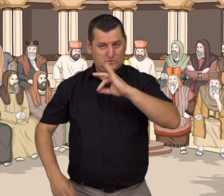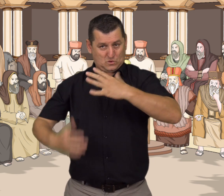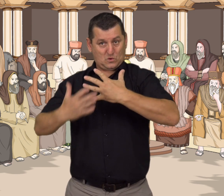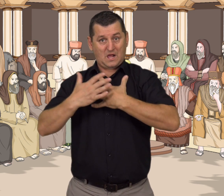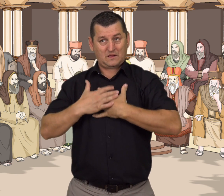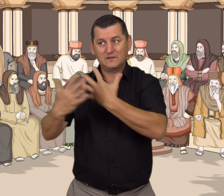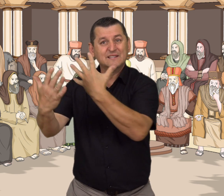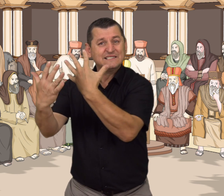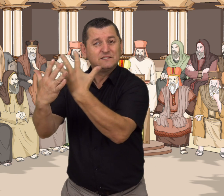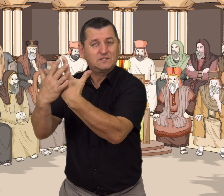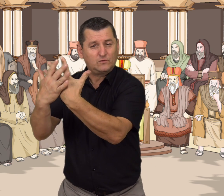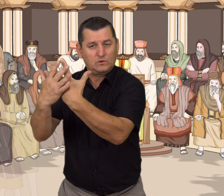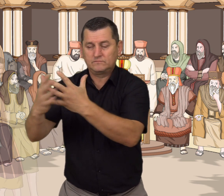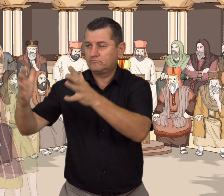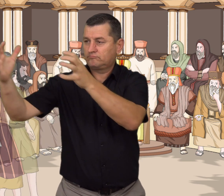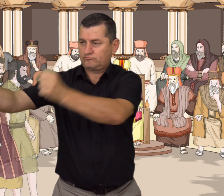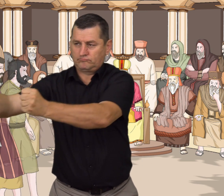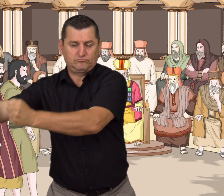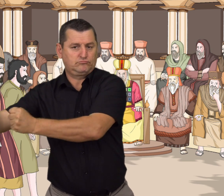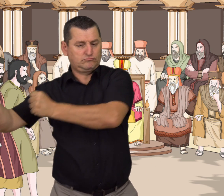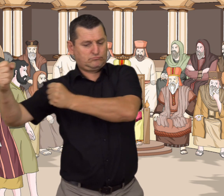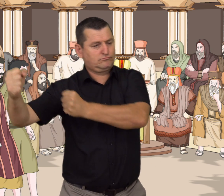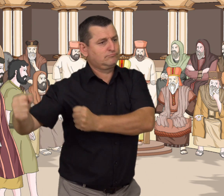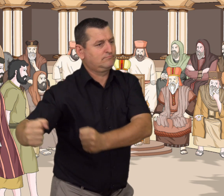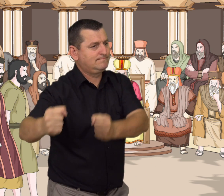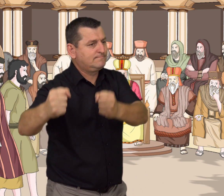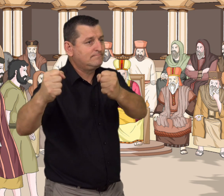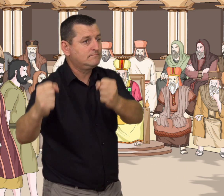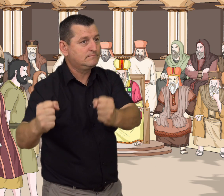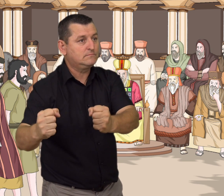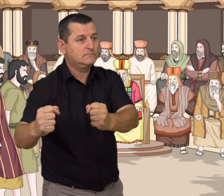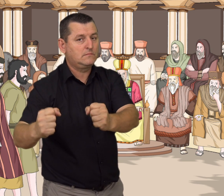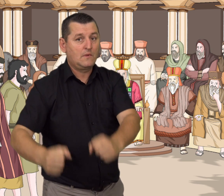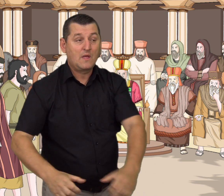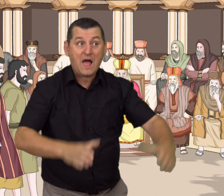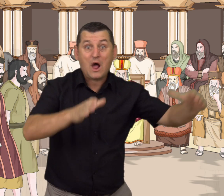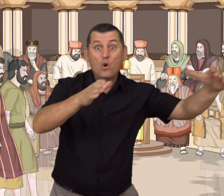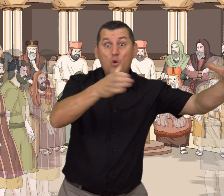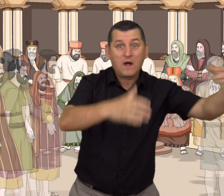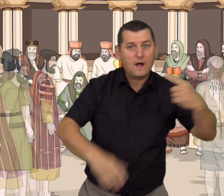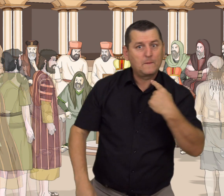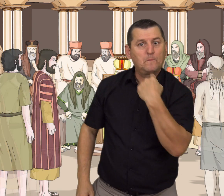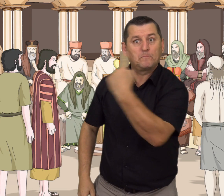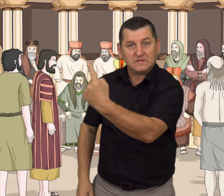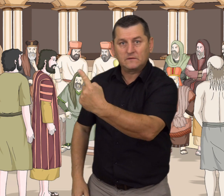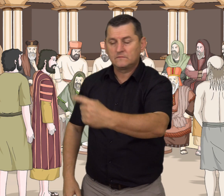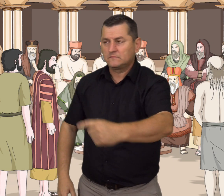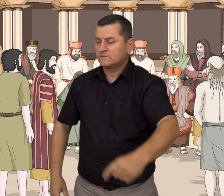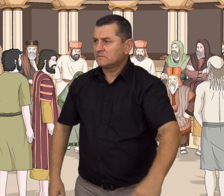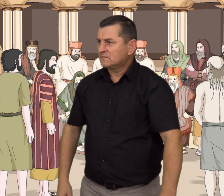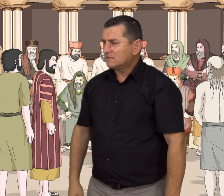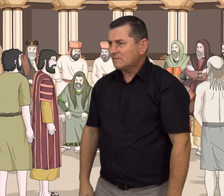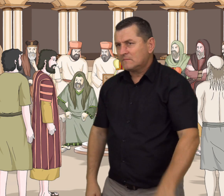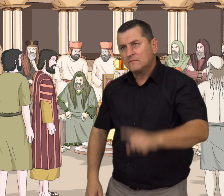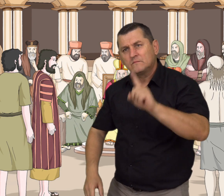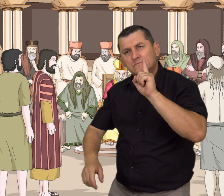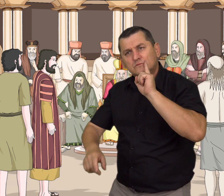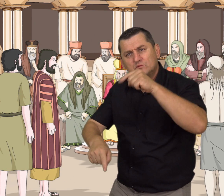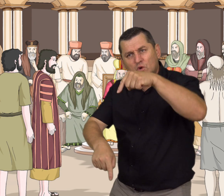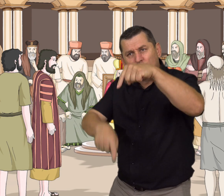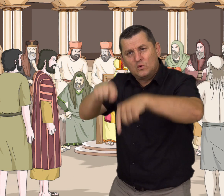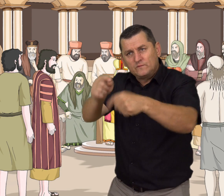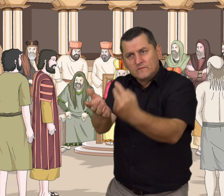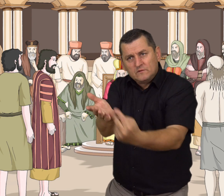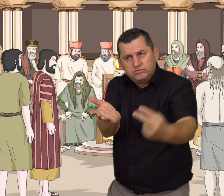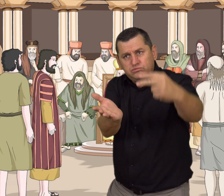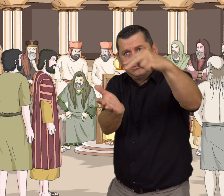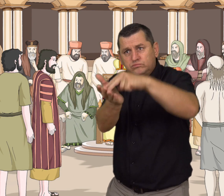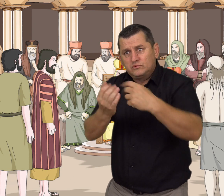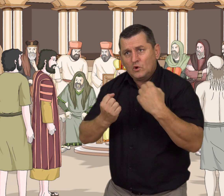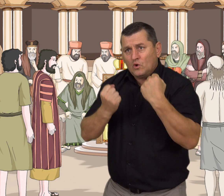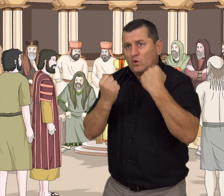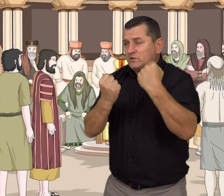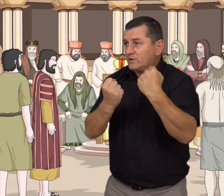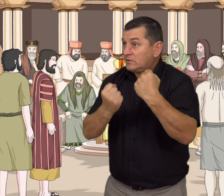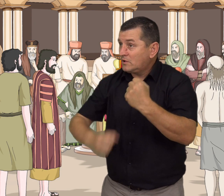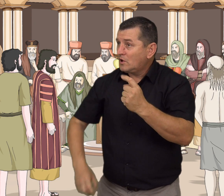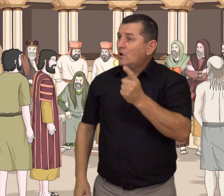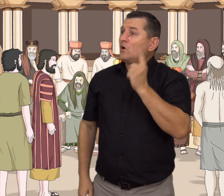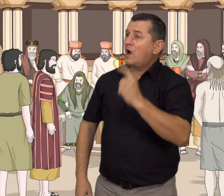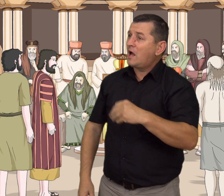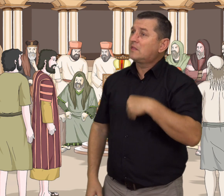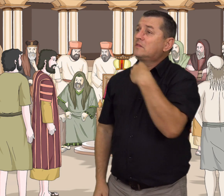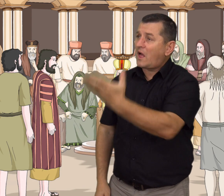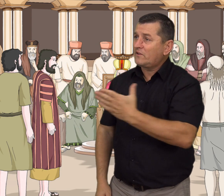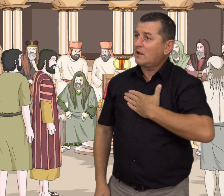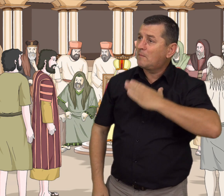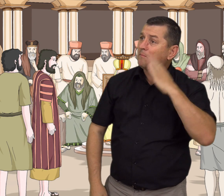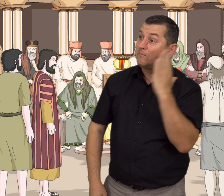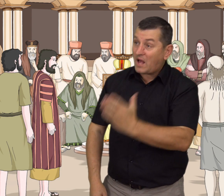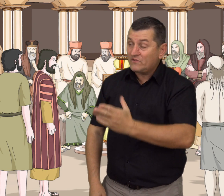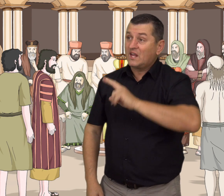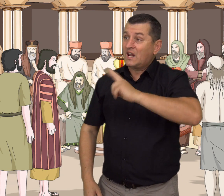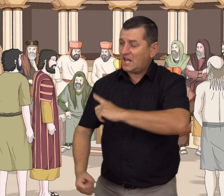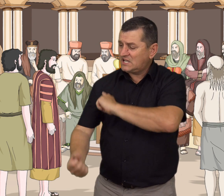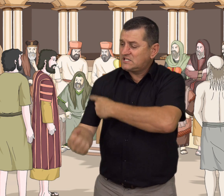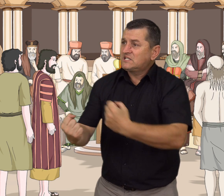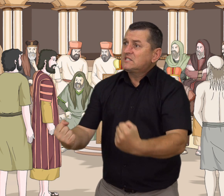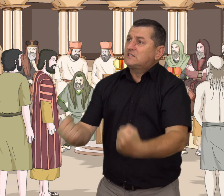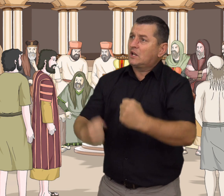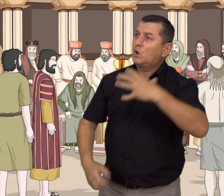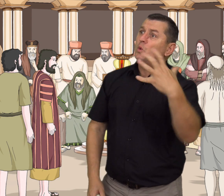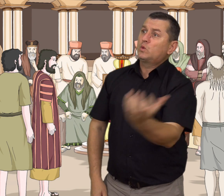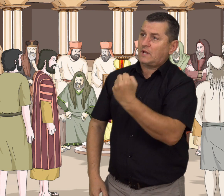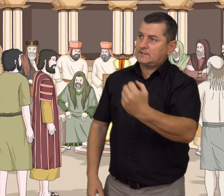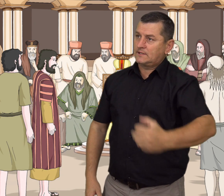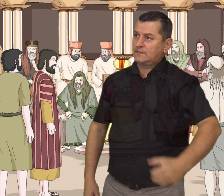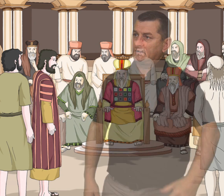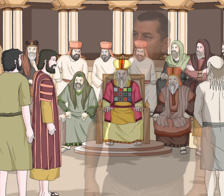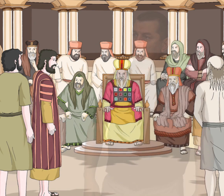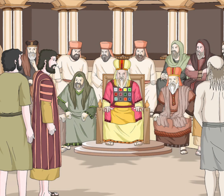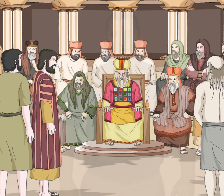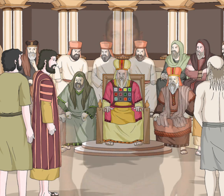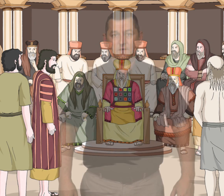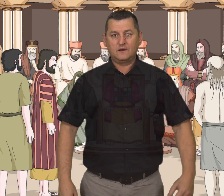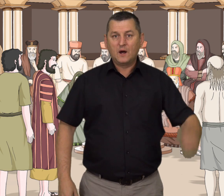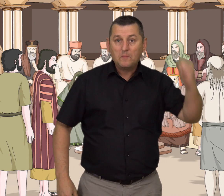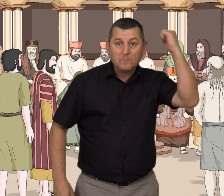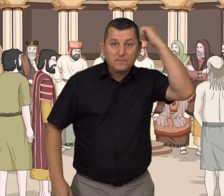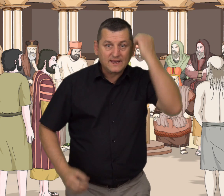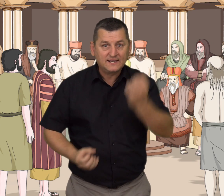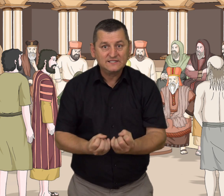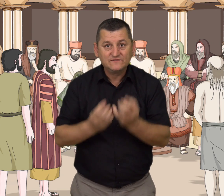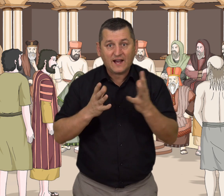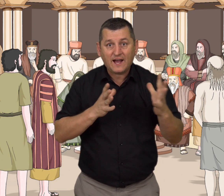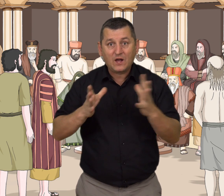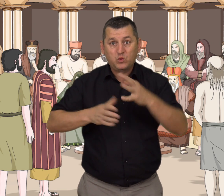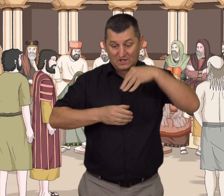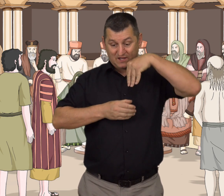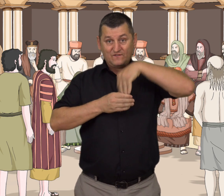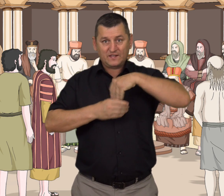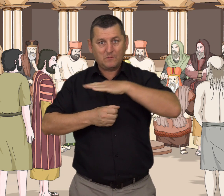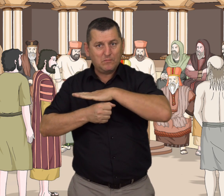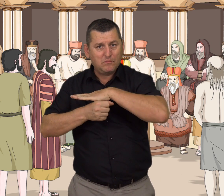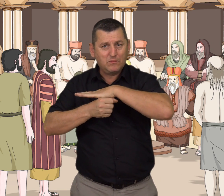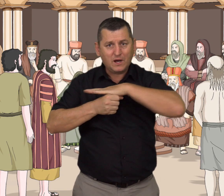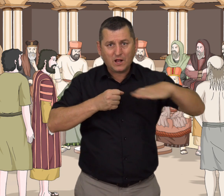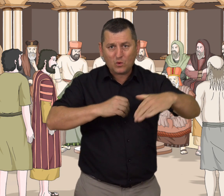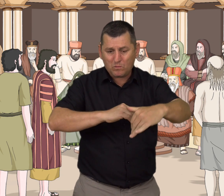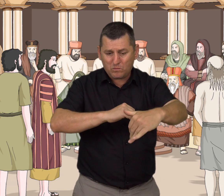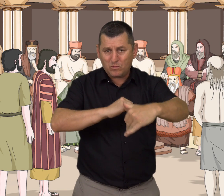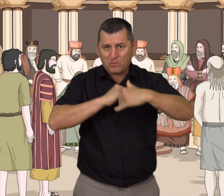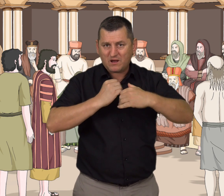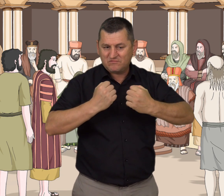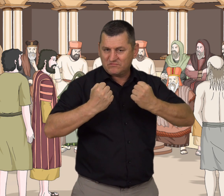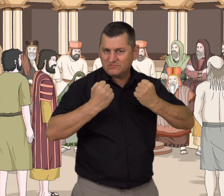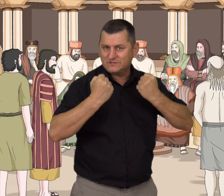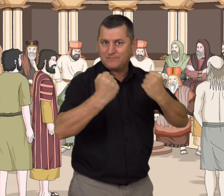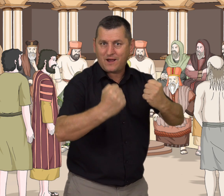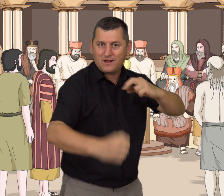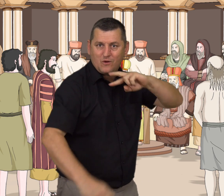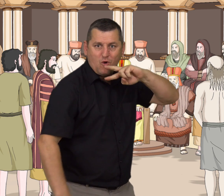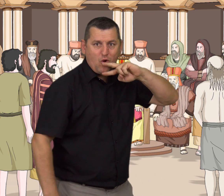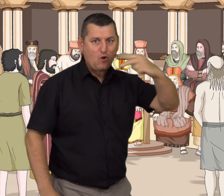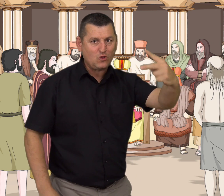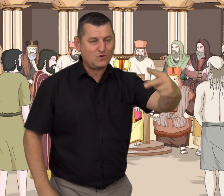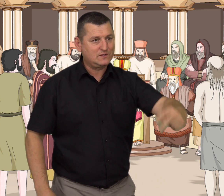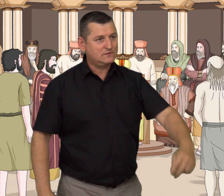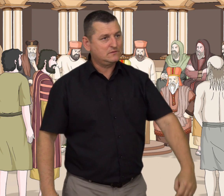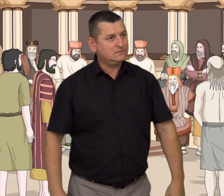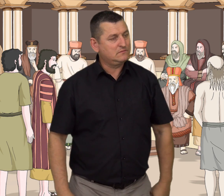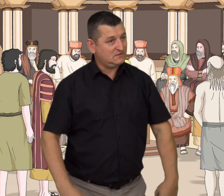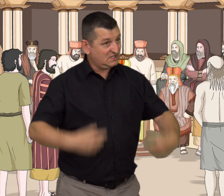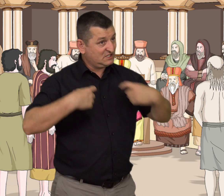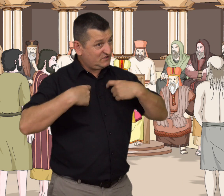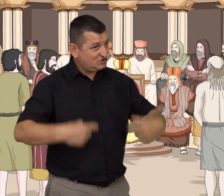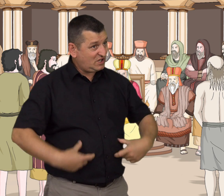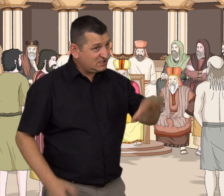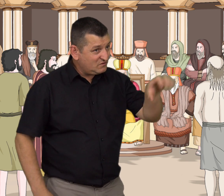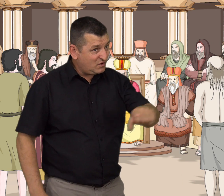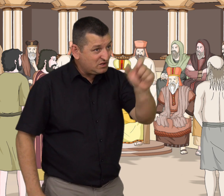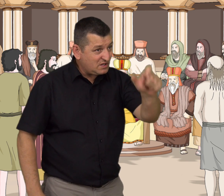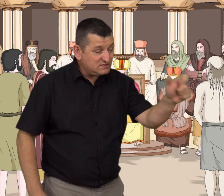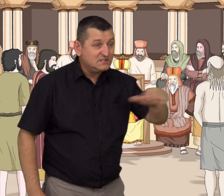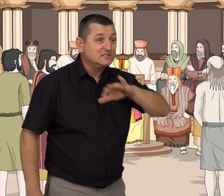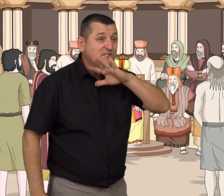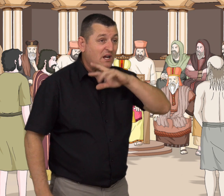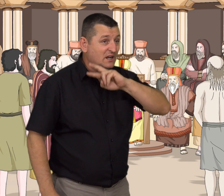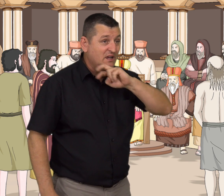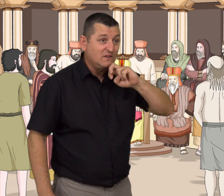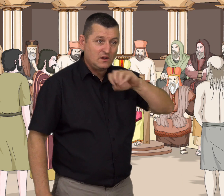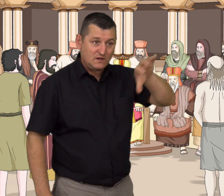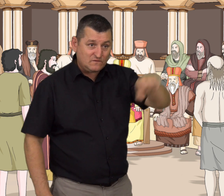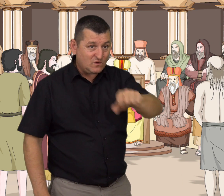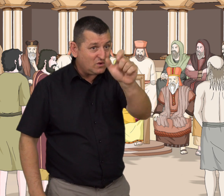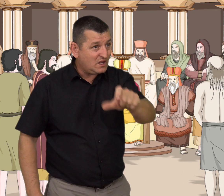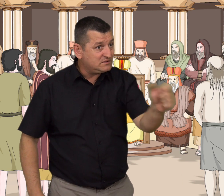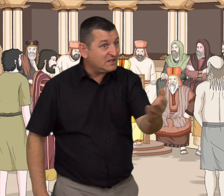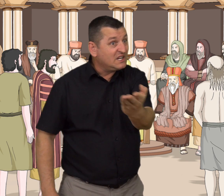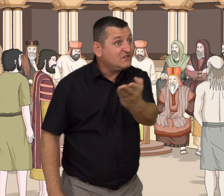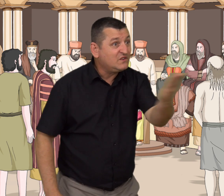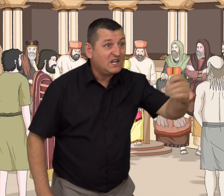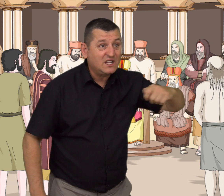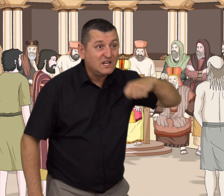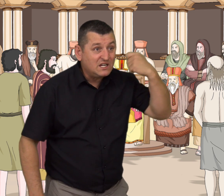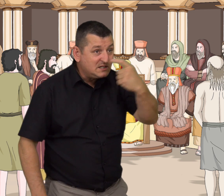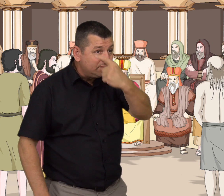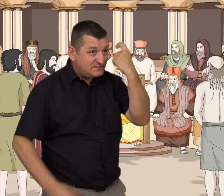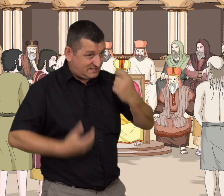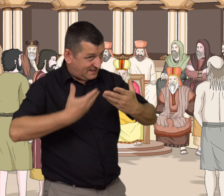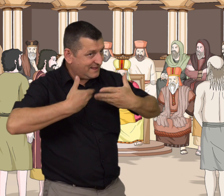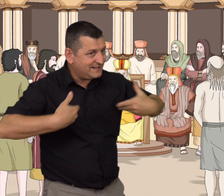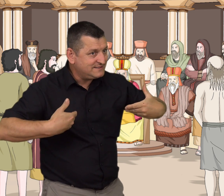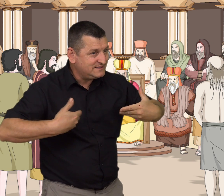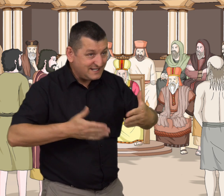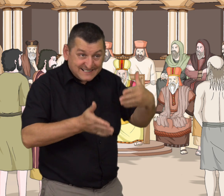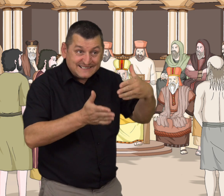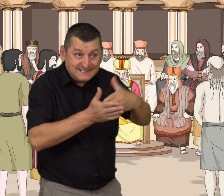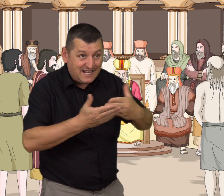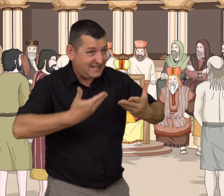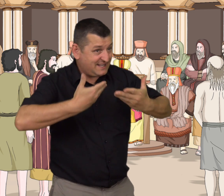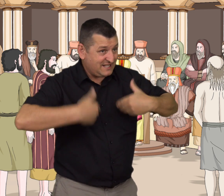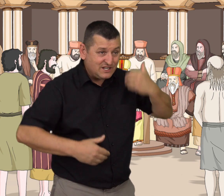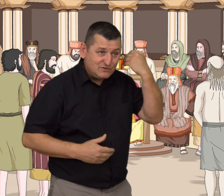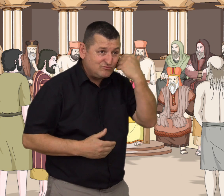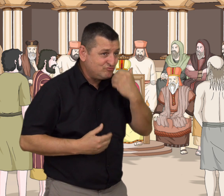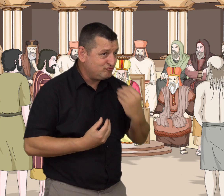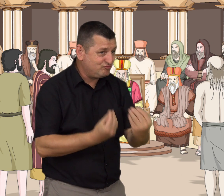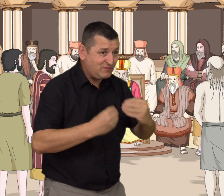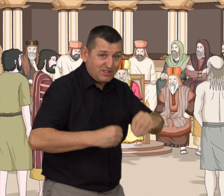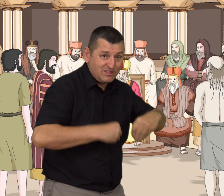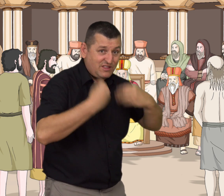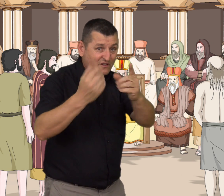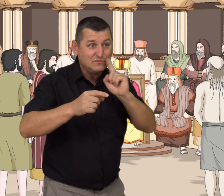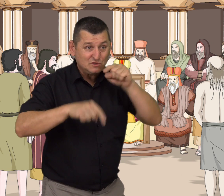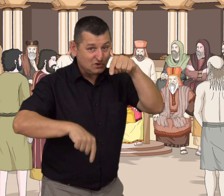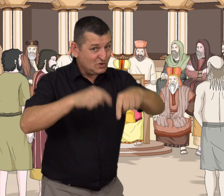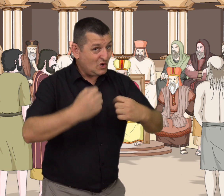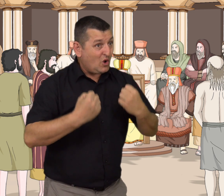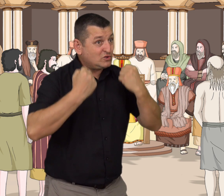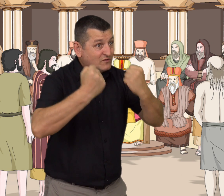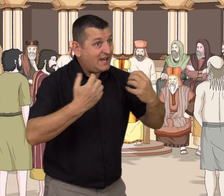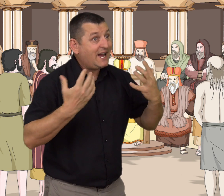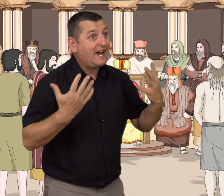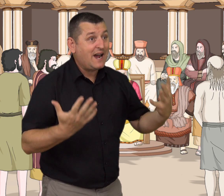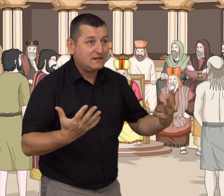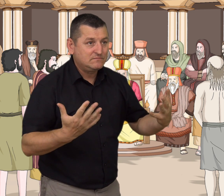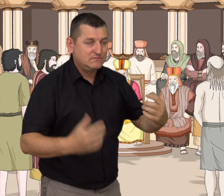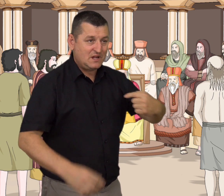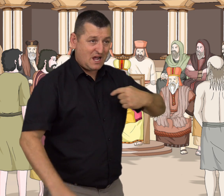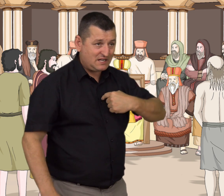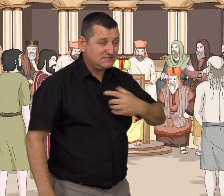They had Peter and John brought in and began to question them: “By what power or what name did you do this?” Then Peter, filled with the Holy Spirit, said to them, “Rulers and elders of the people!